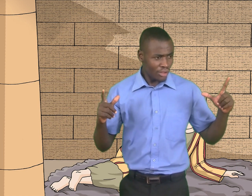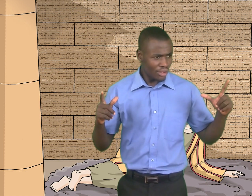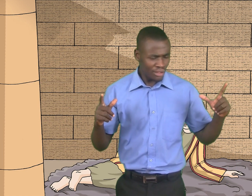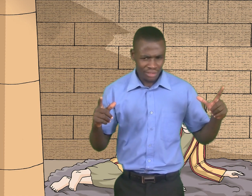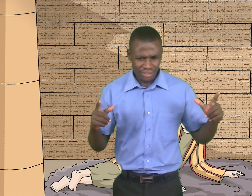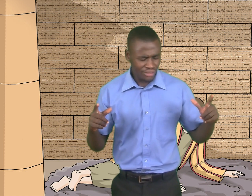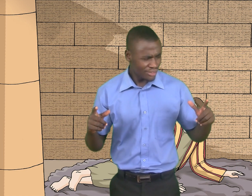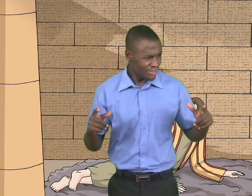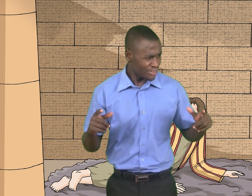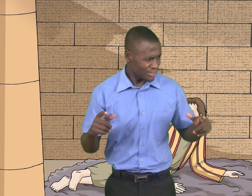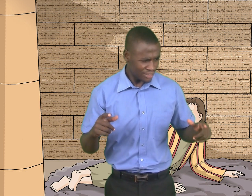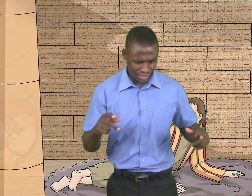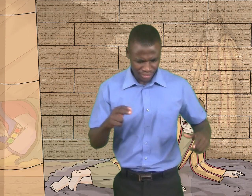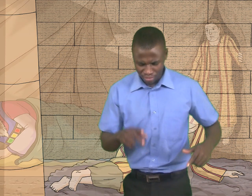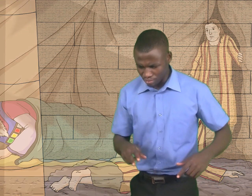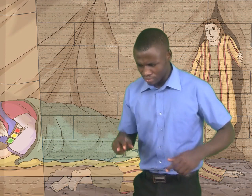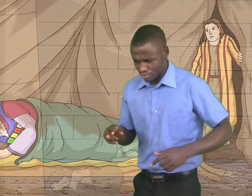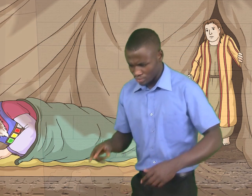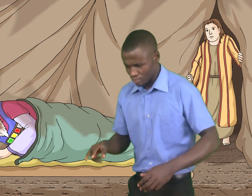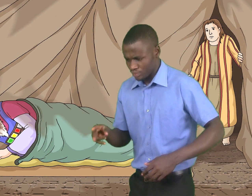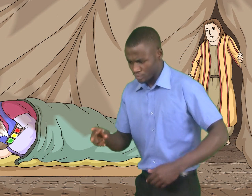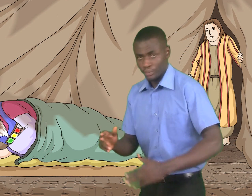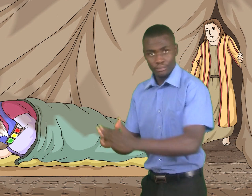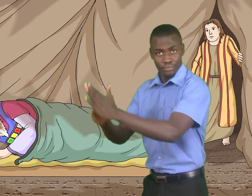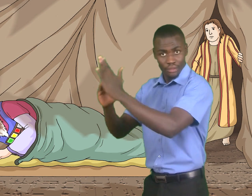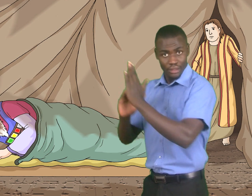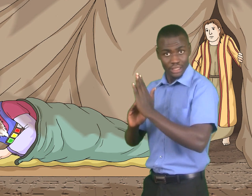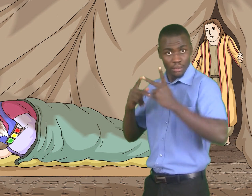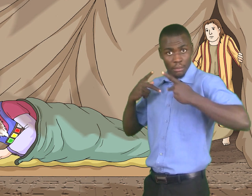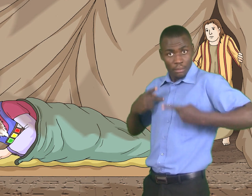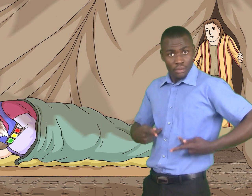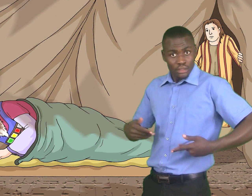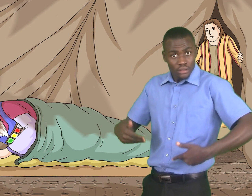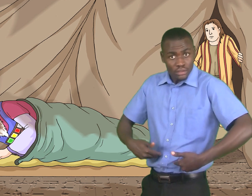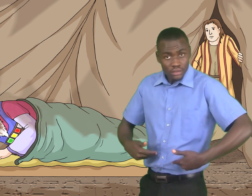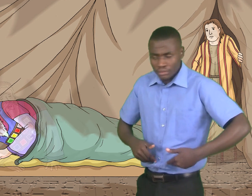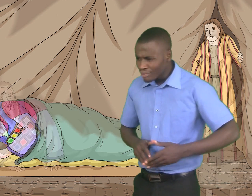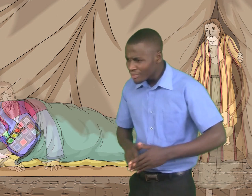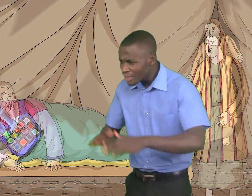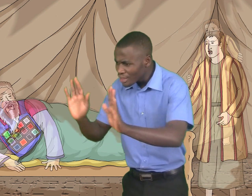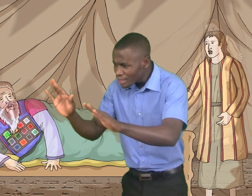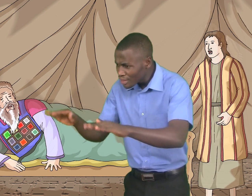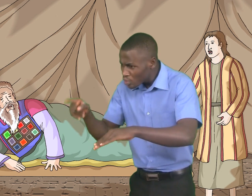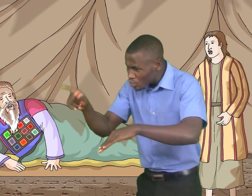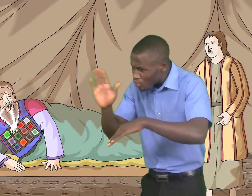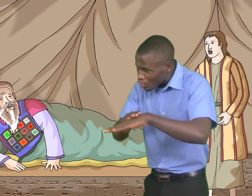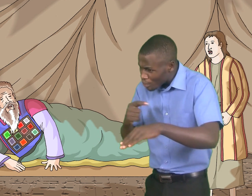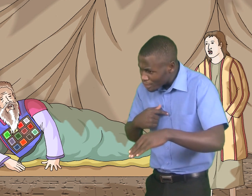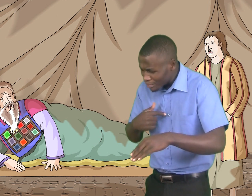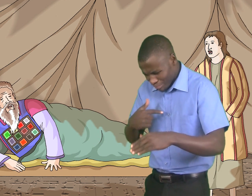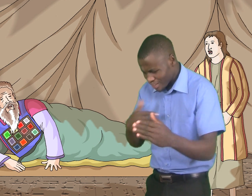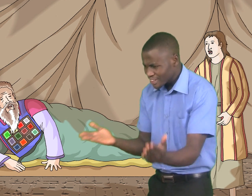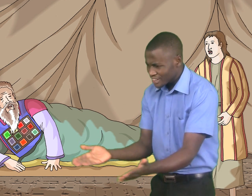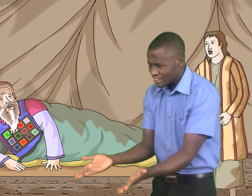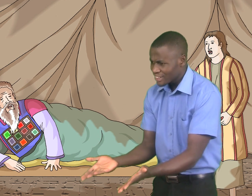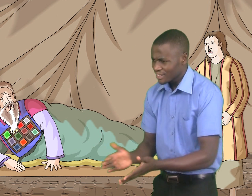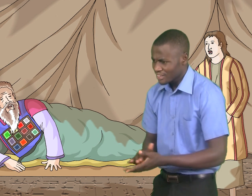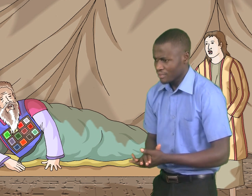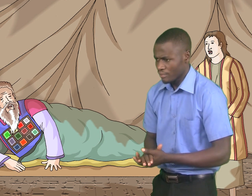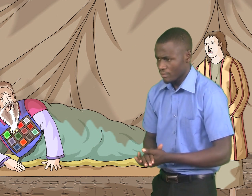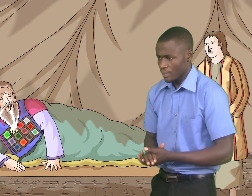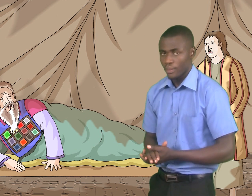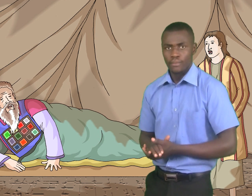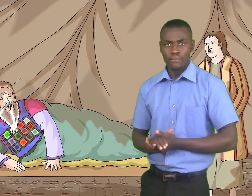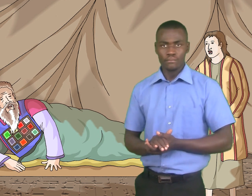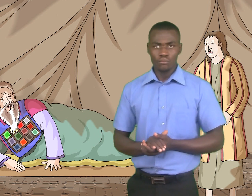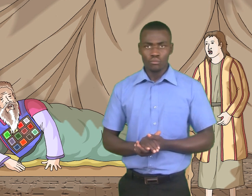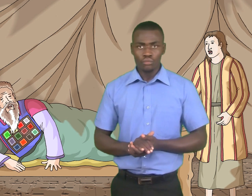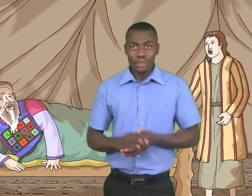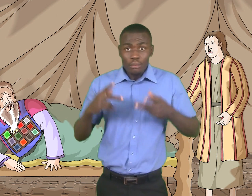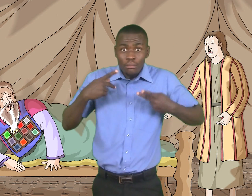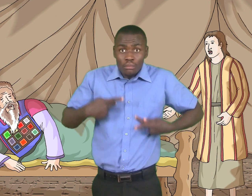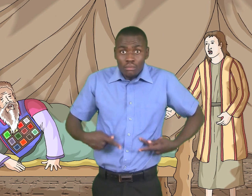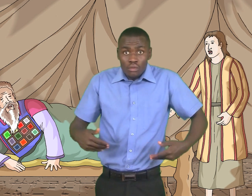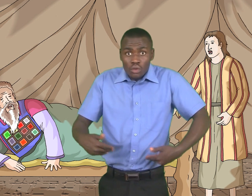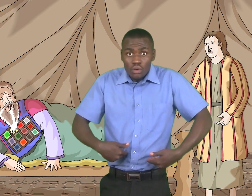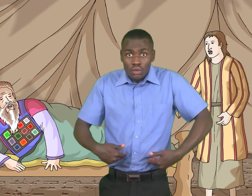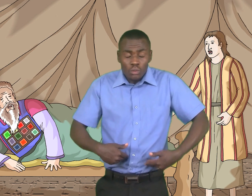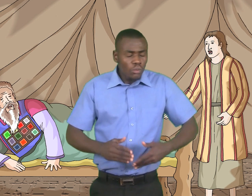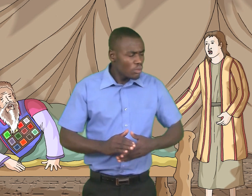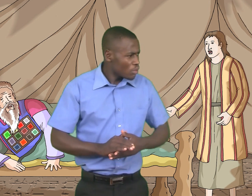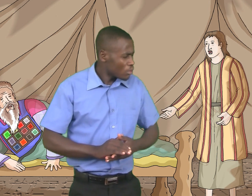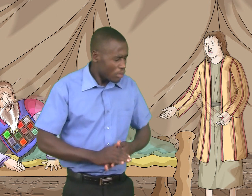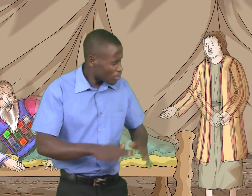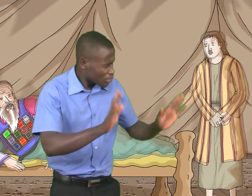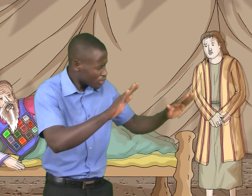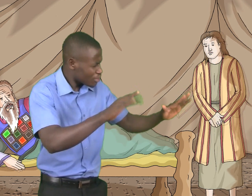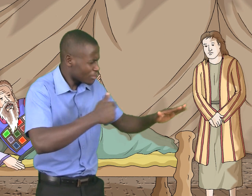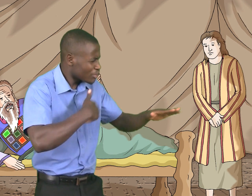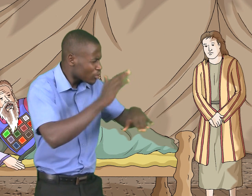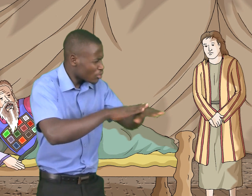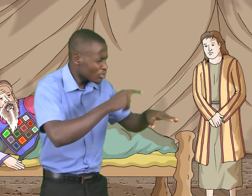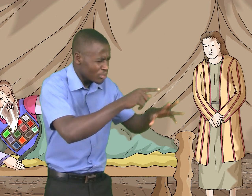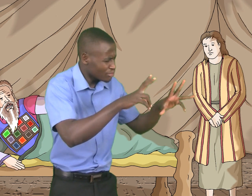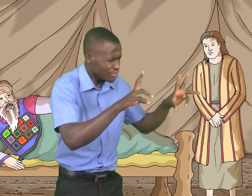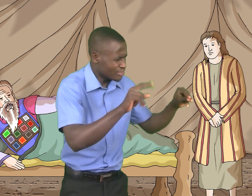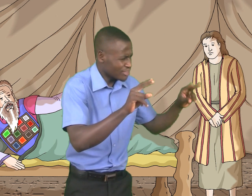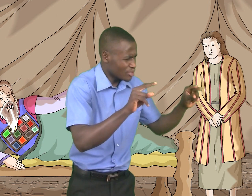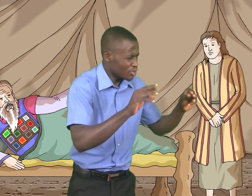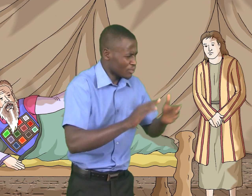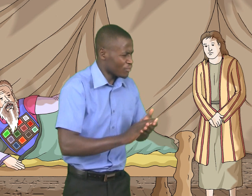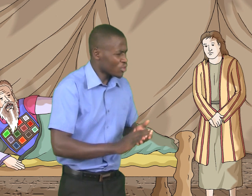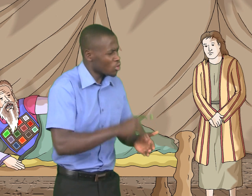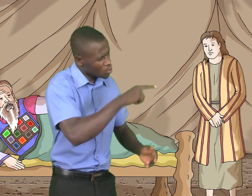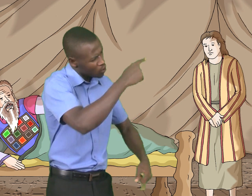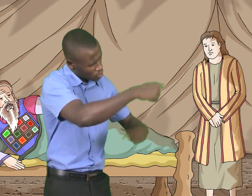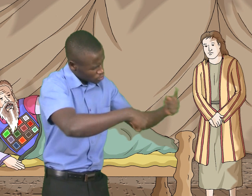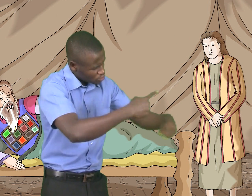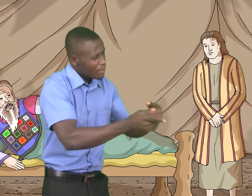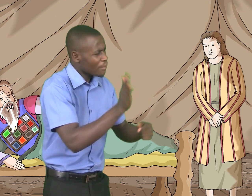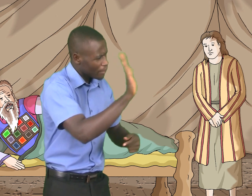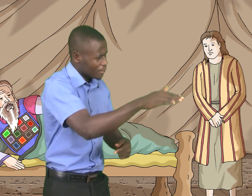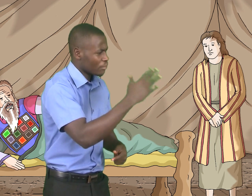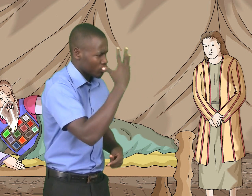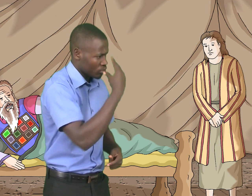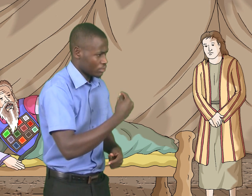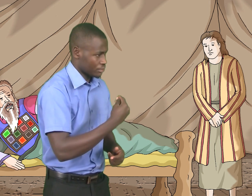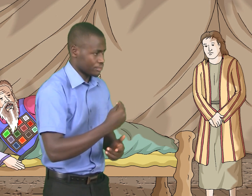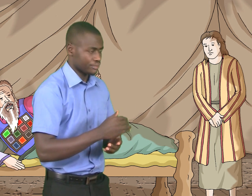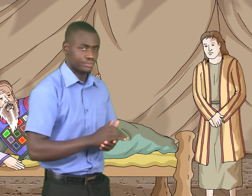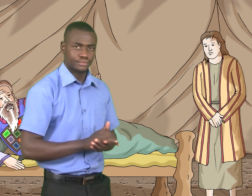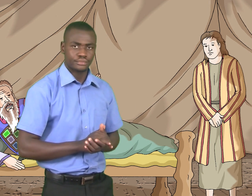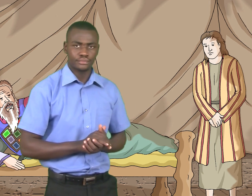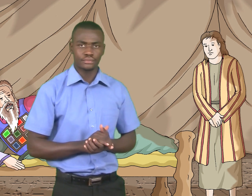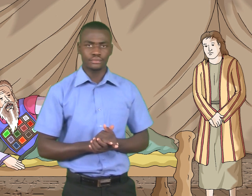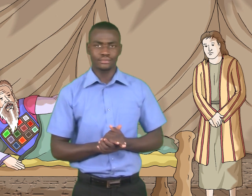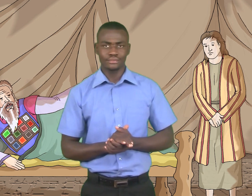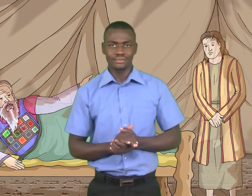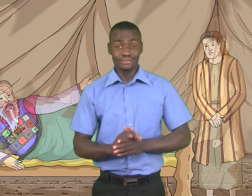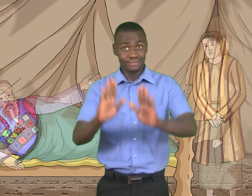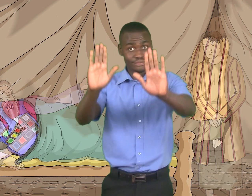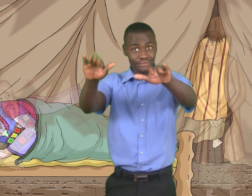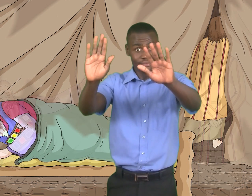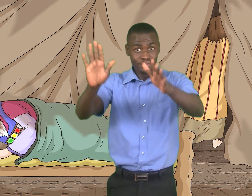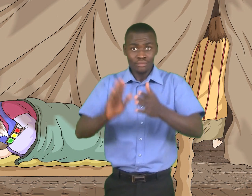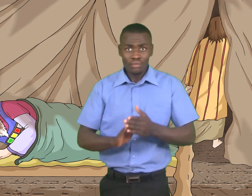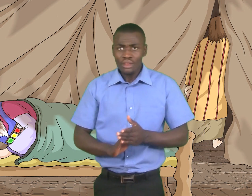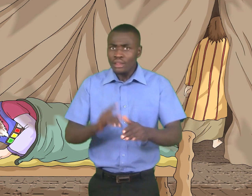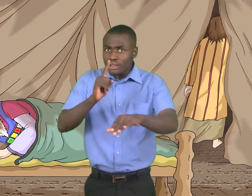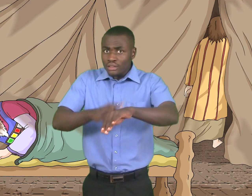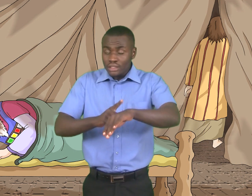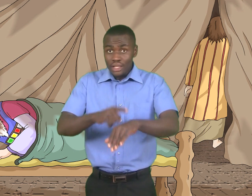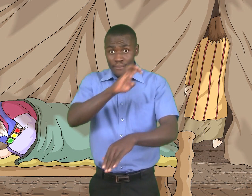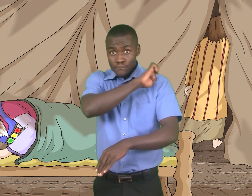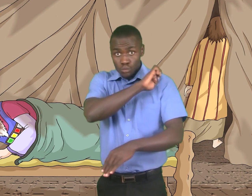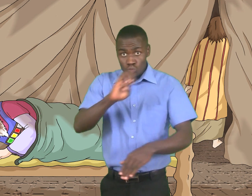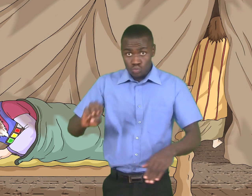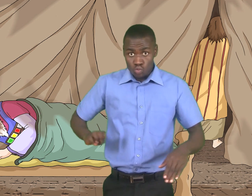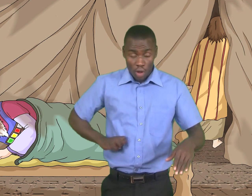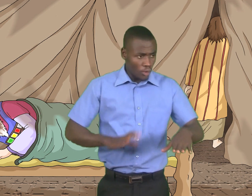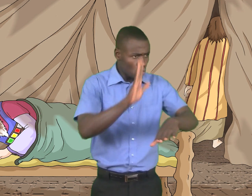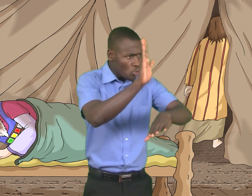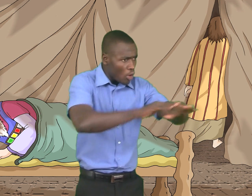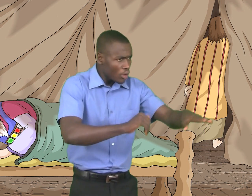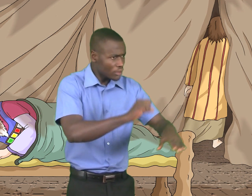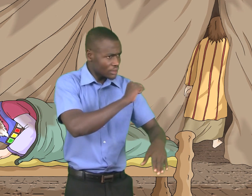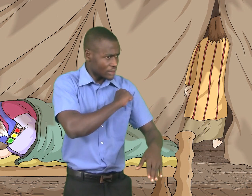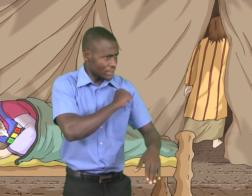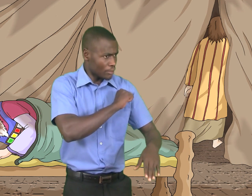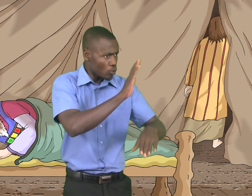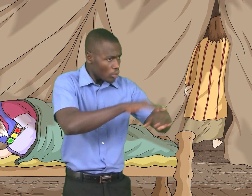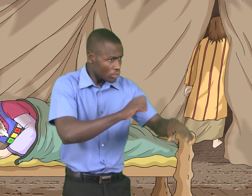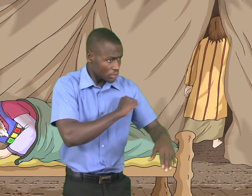So Samuel got up, went to Eli, and said, “Here I am, for you have called me.” “My son, I did not call,” Eli replied.